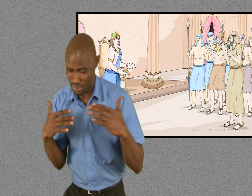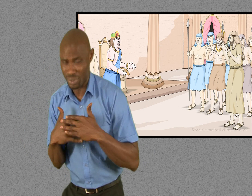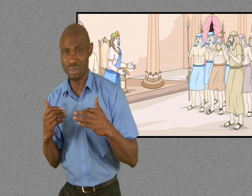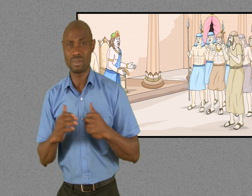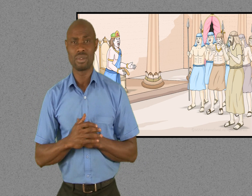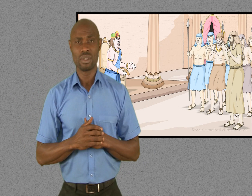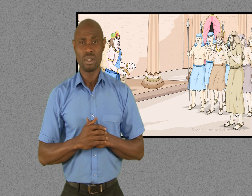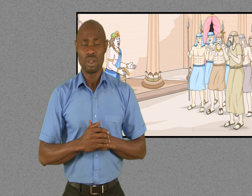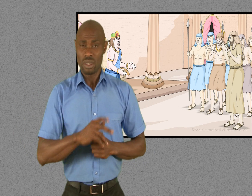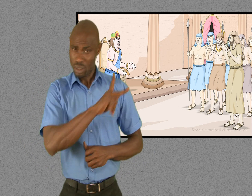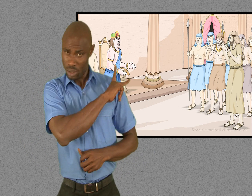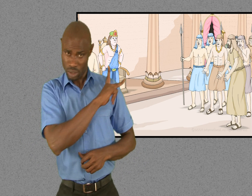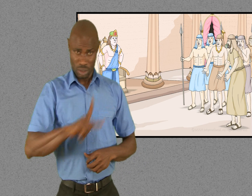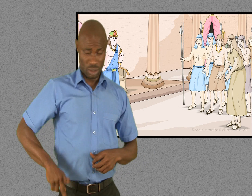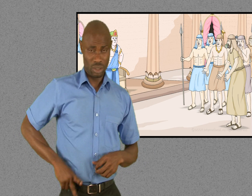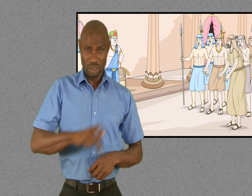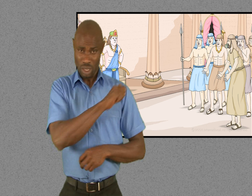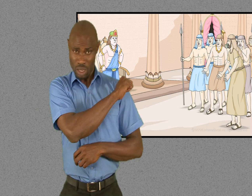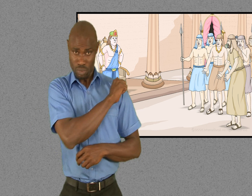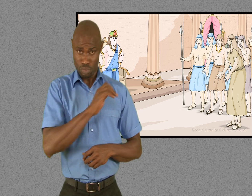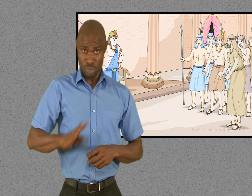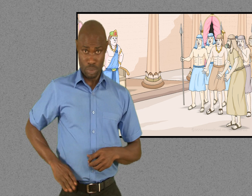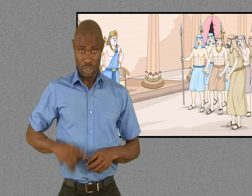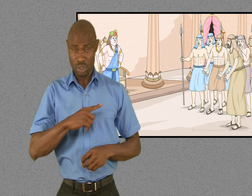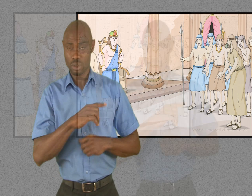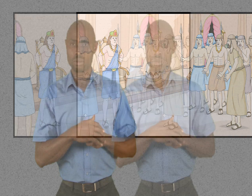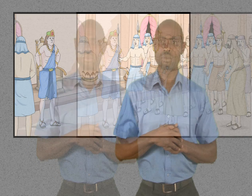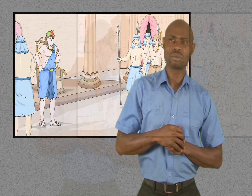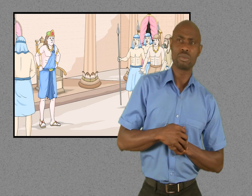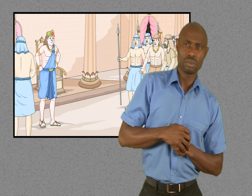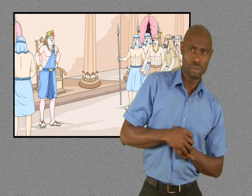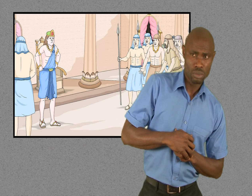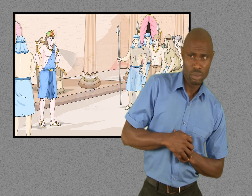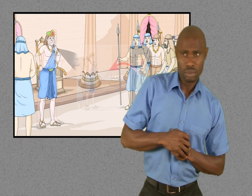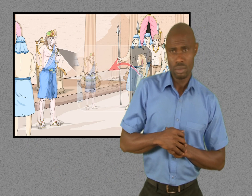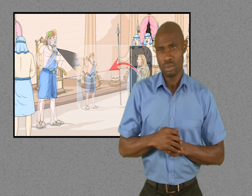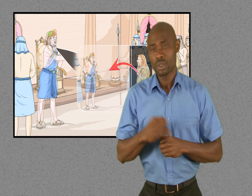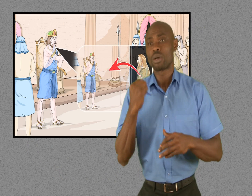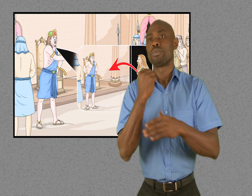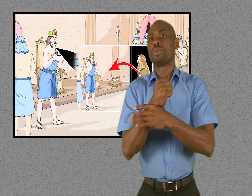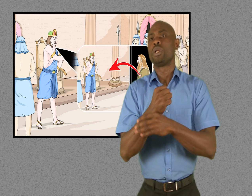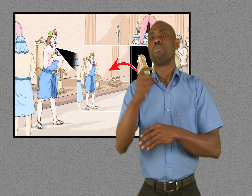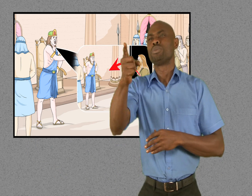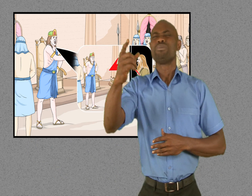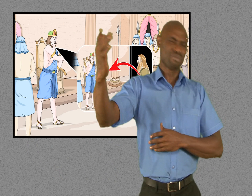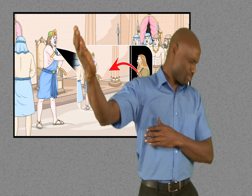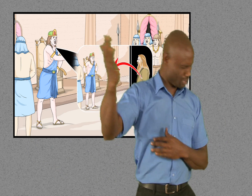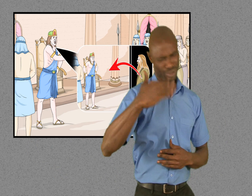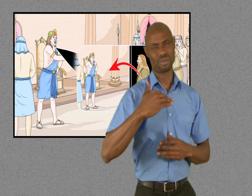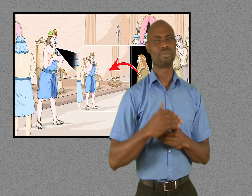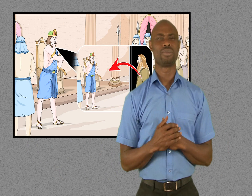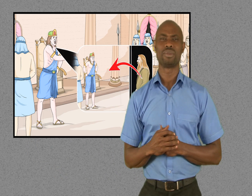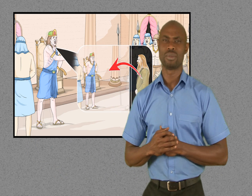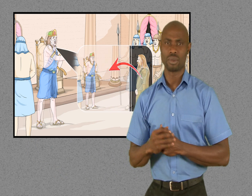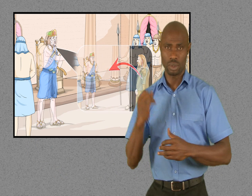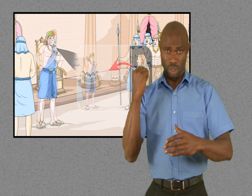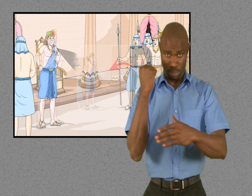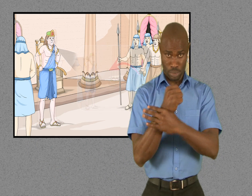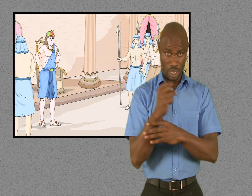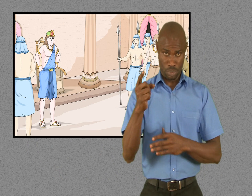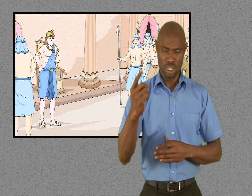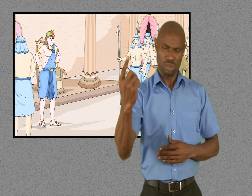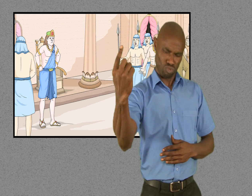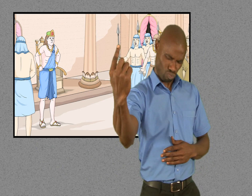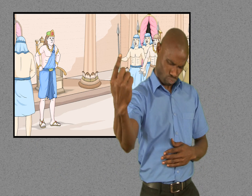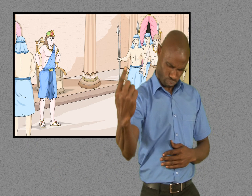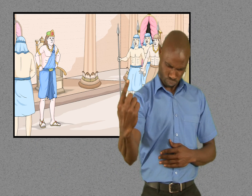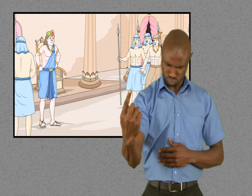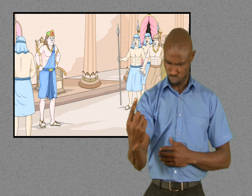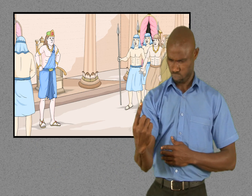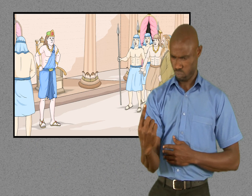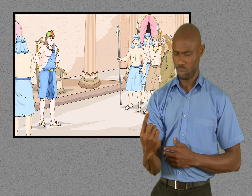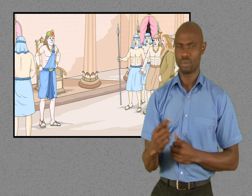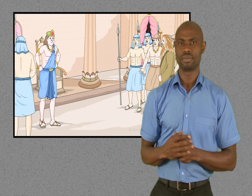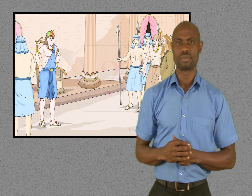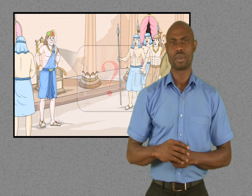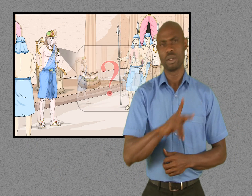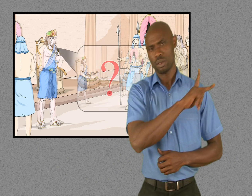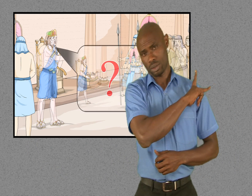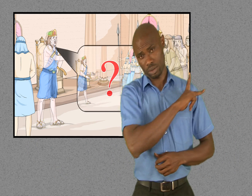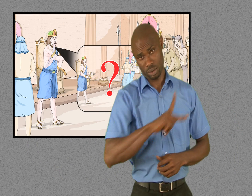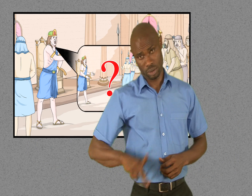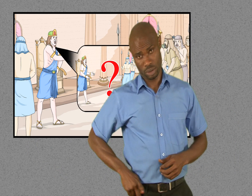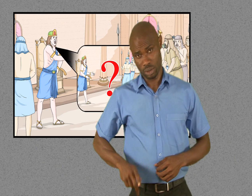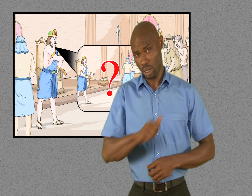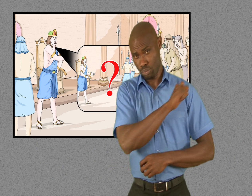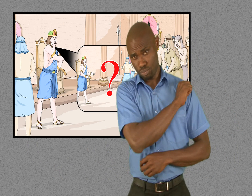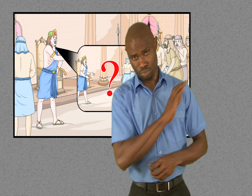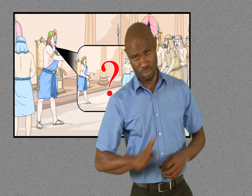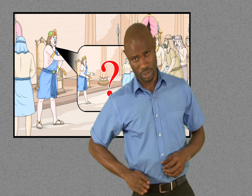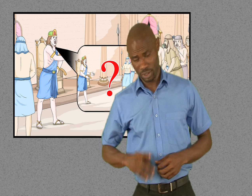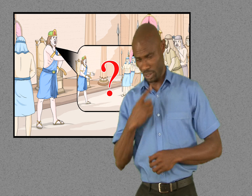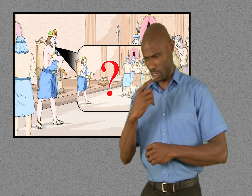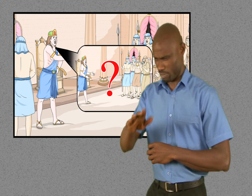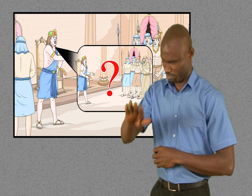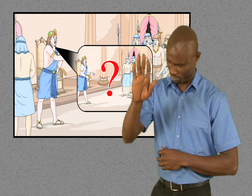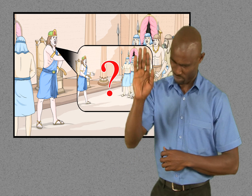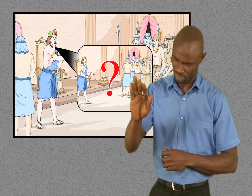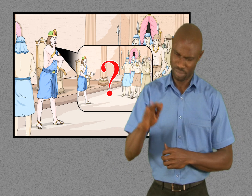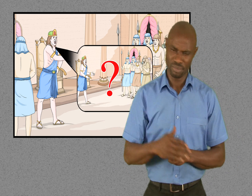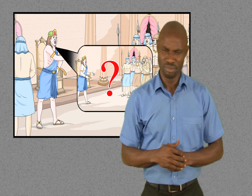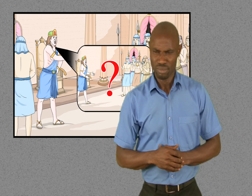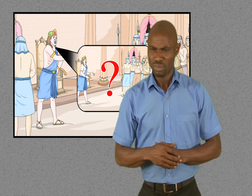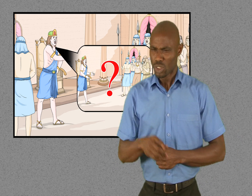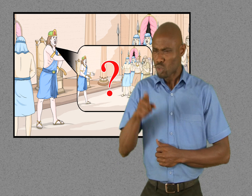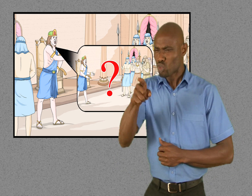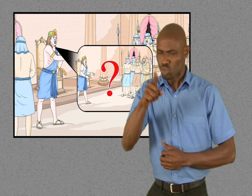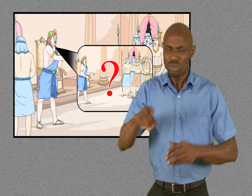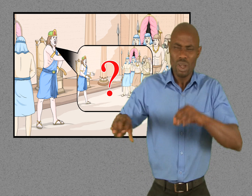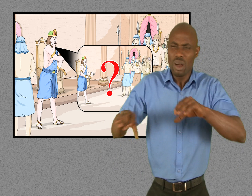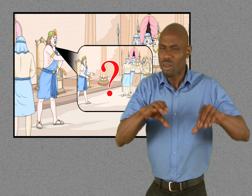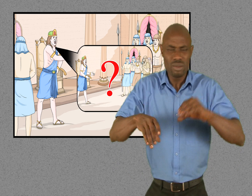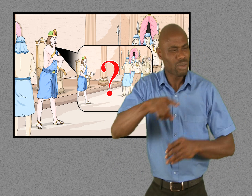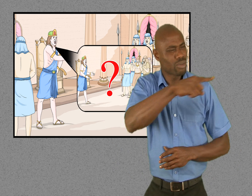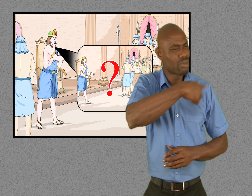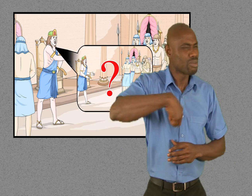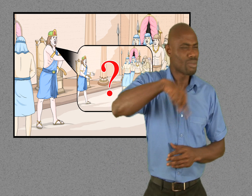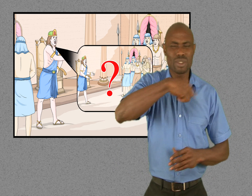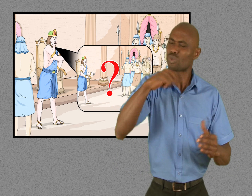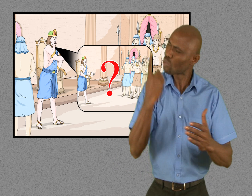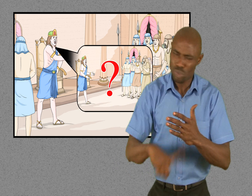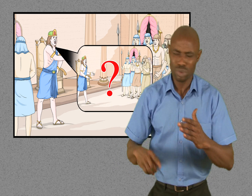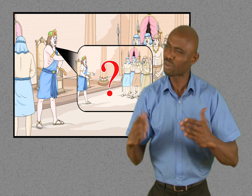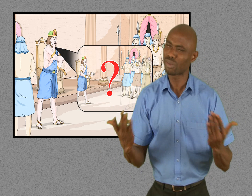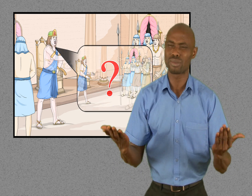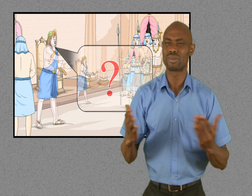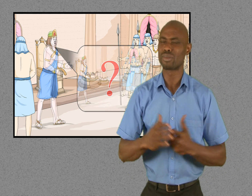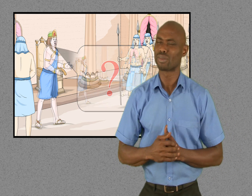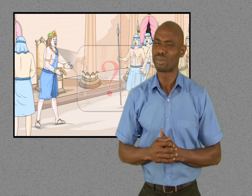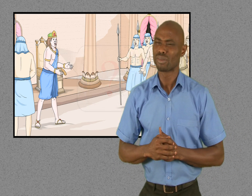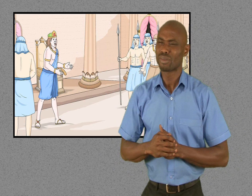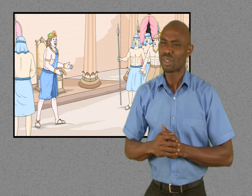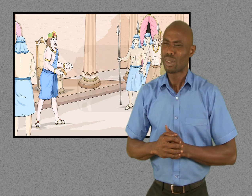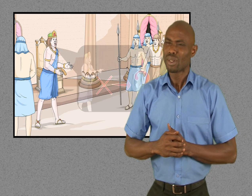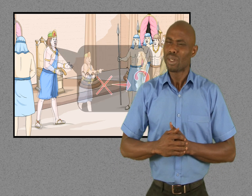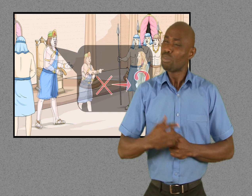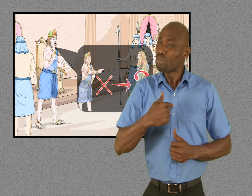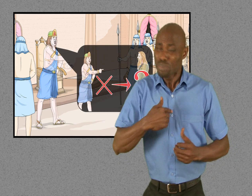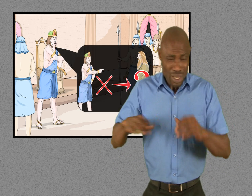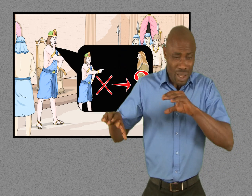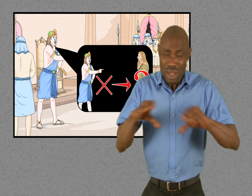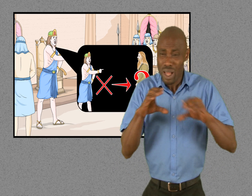Then Abimelech called Abraham and asked, “What have you done to us?